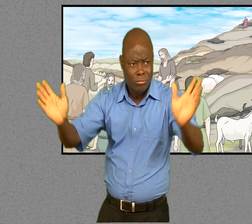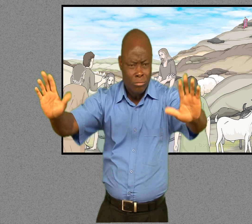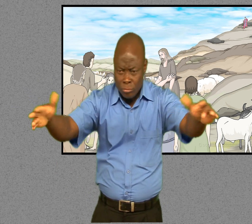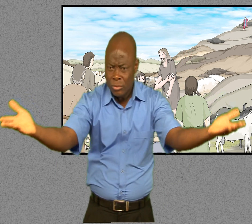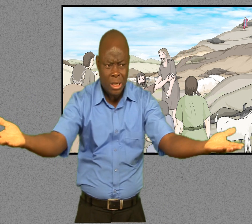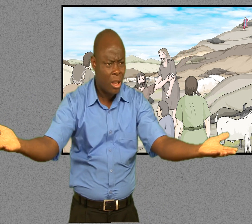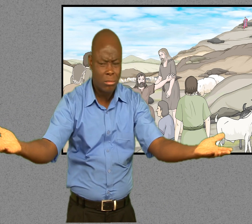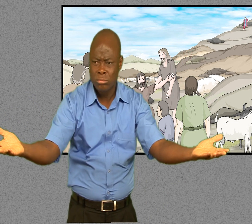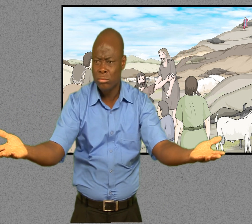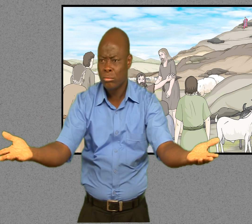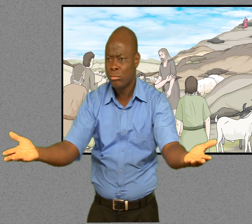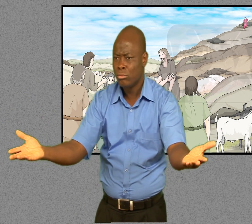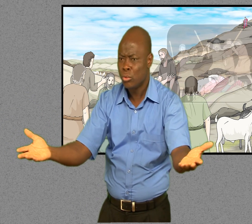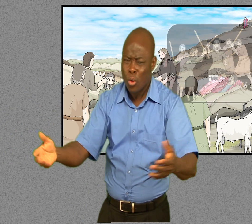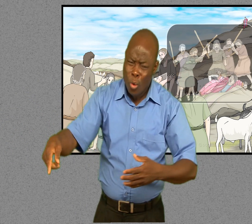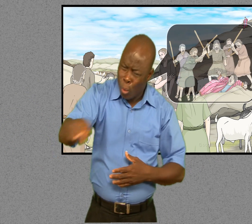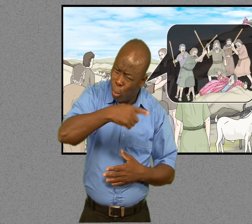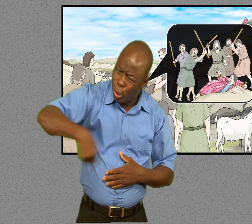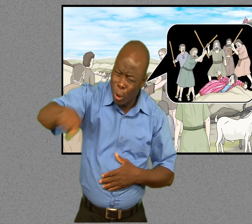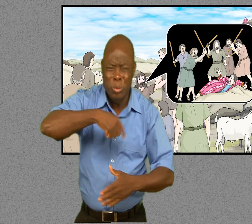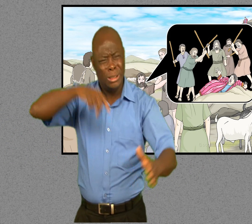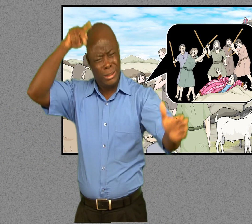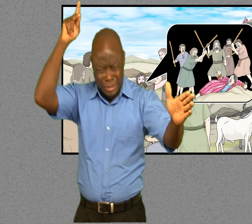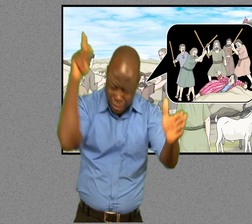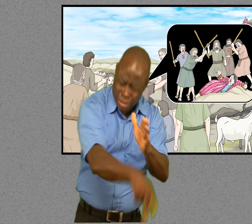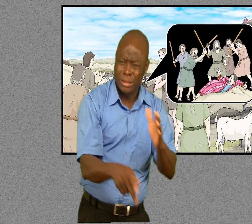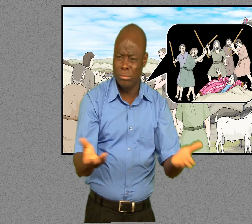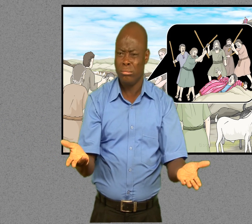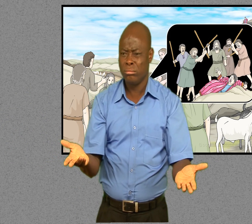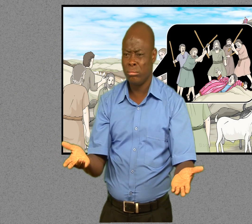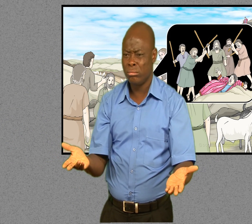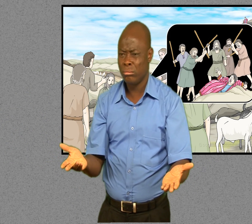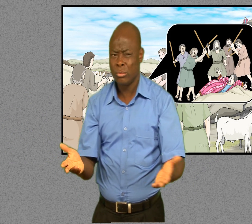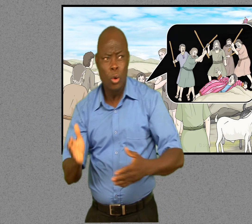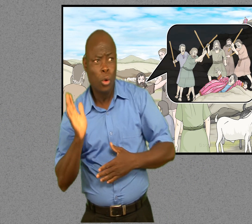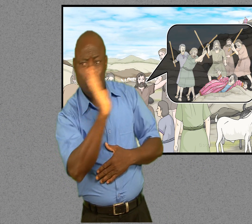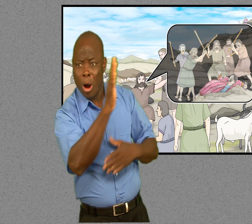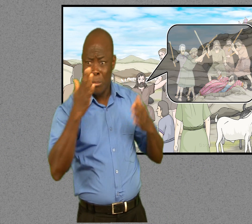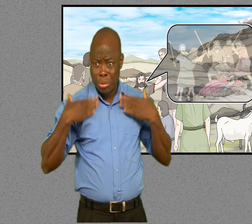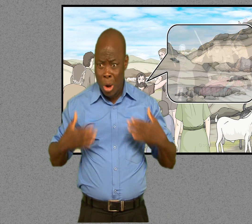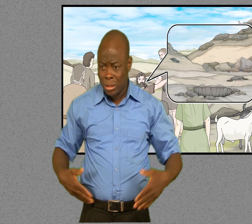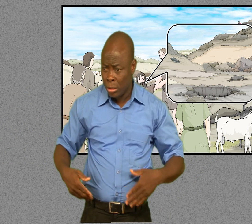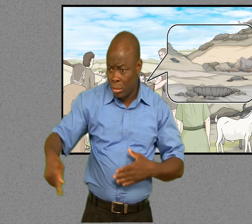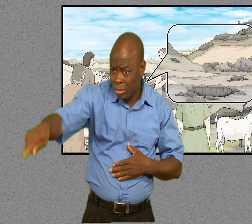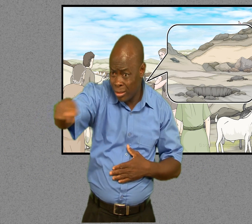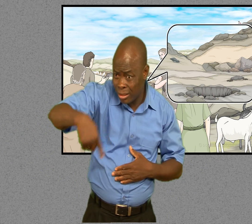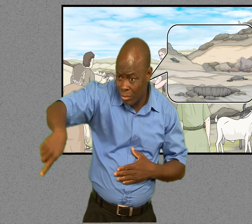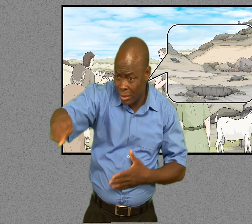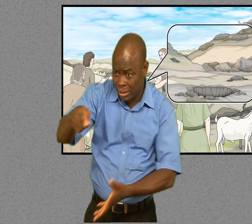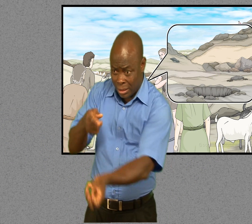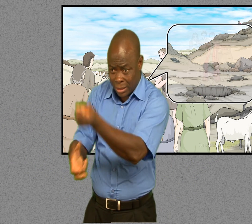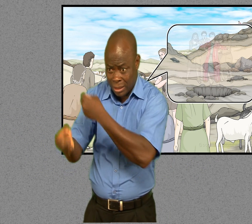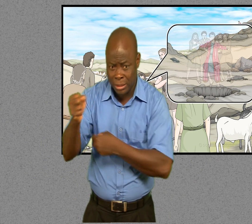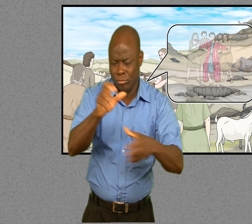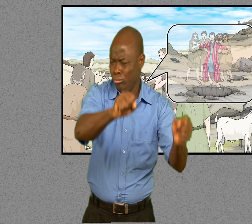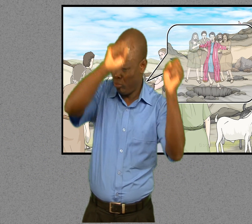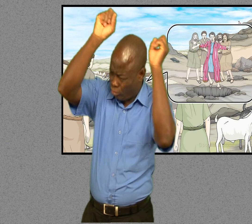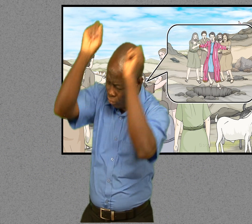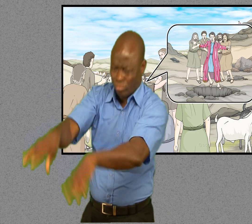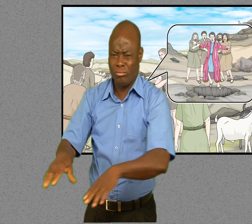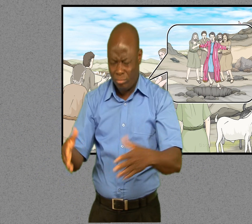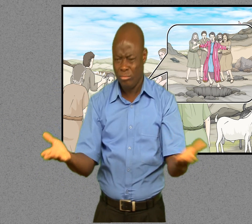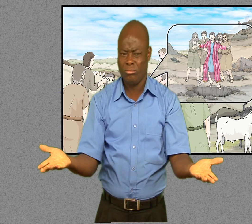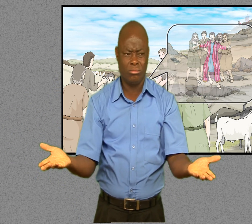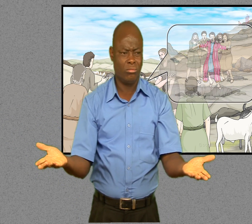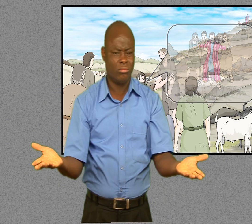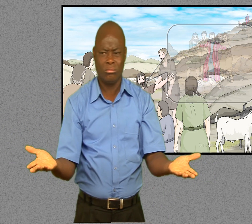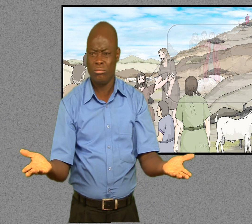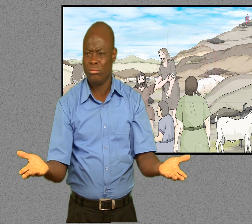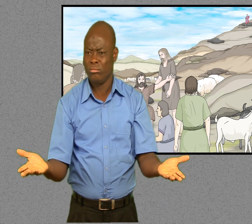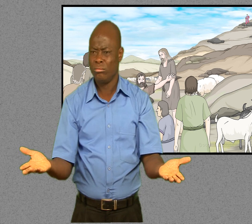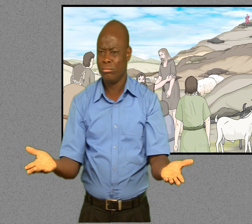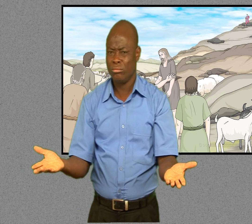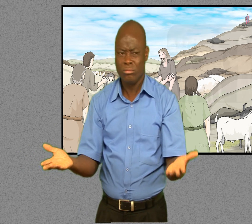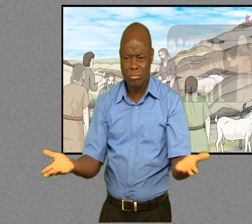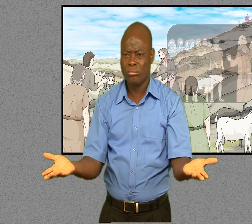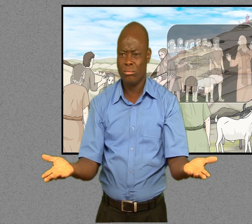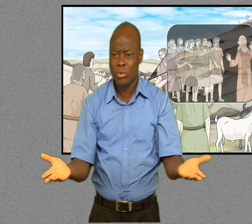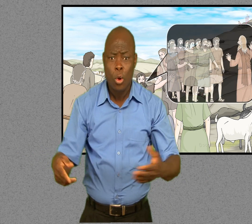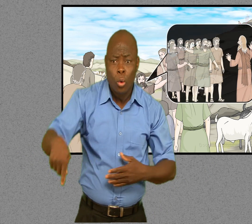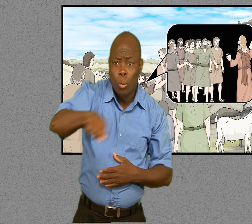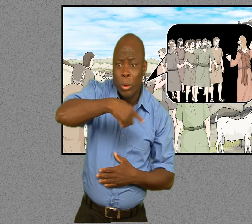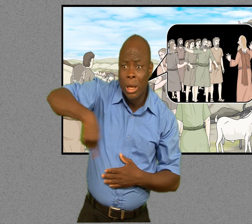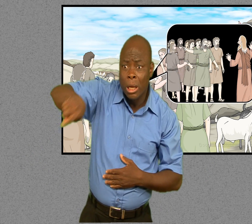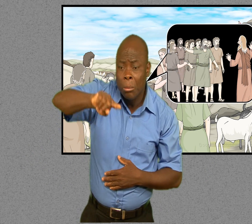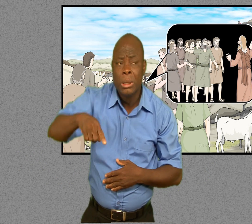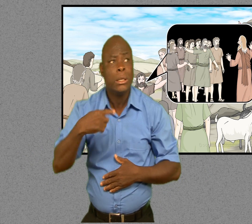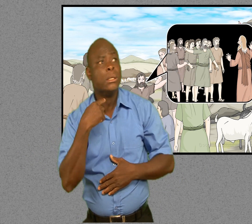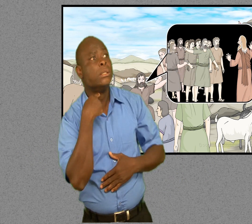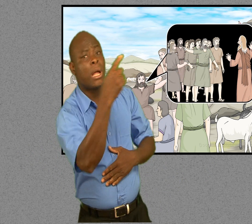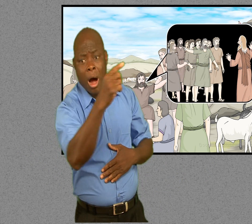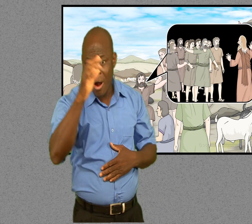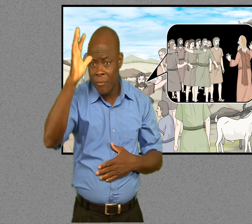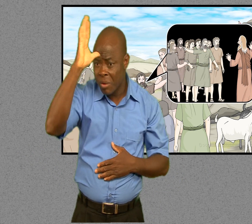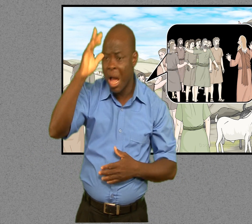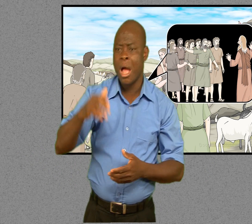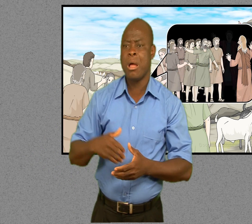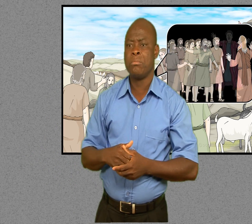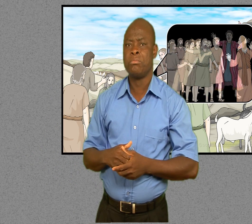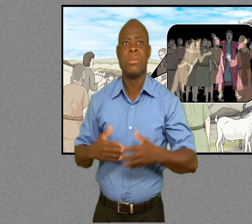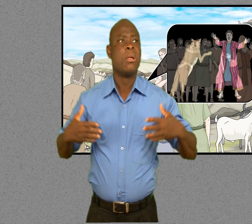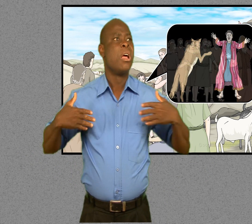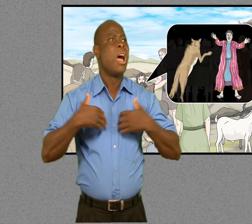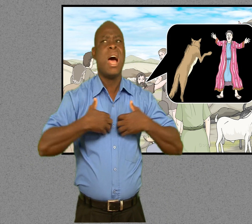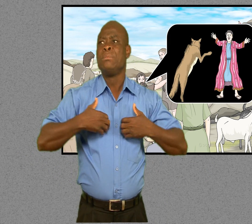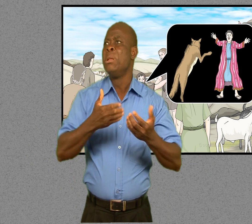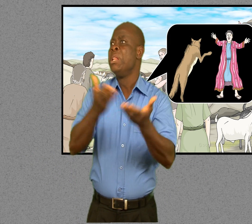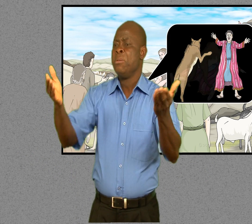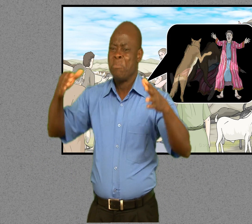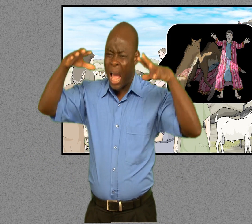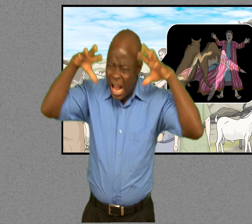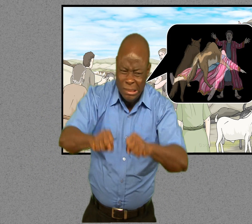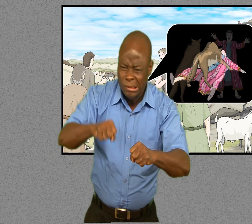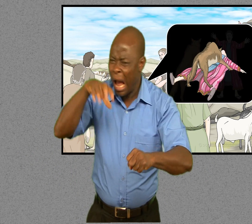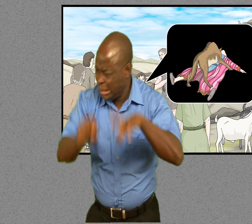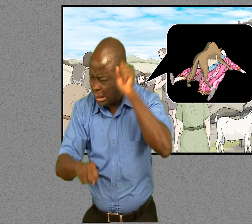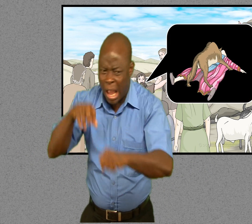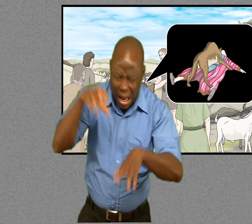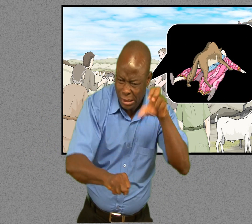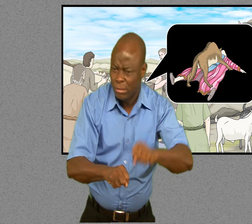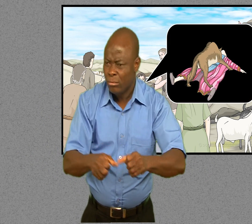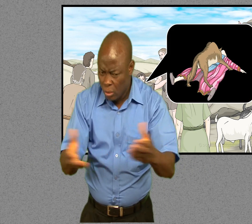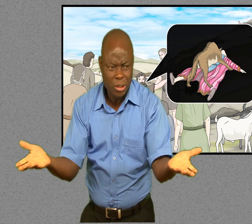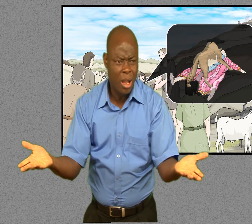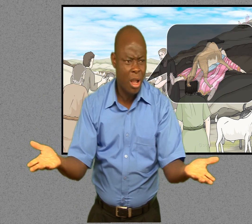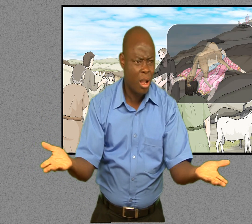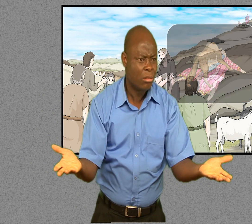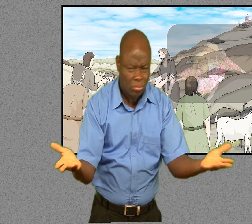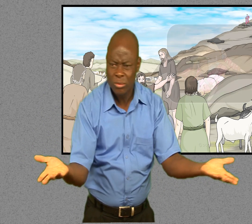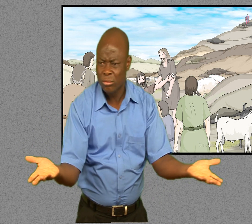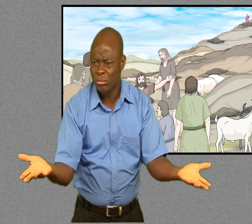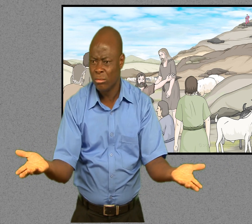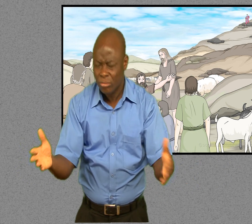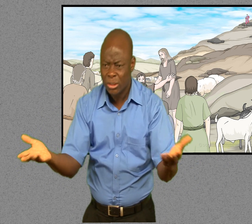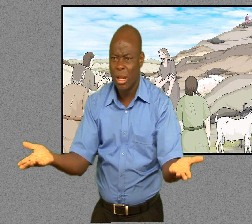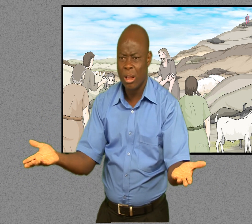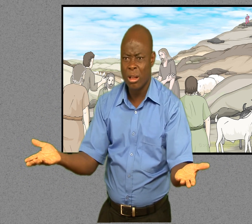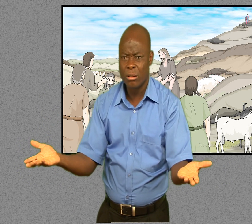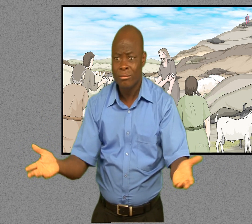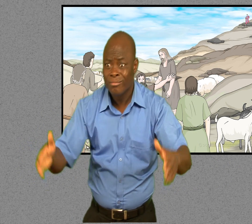“Come now, let us kill him and throw him into one of the pits.